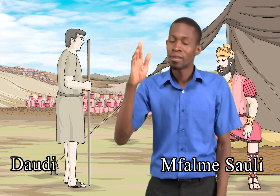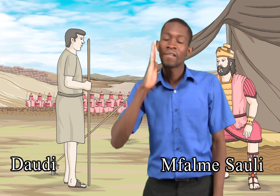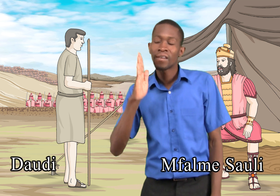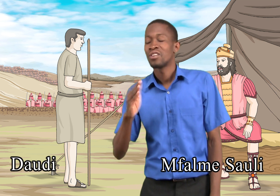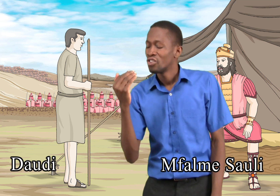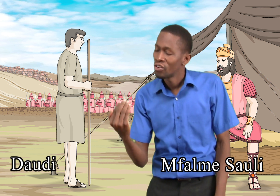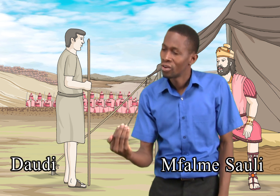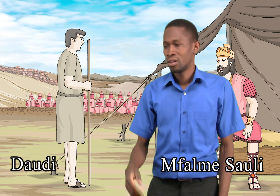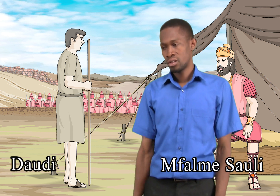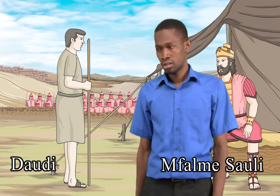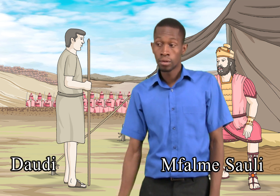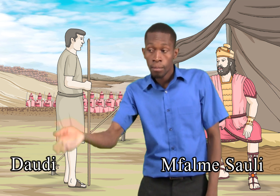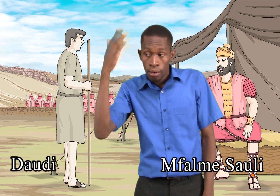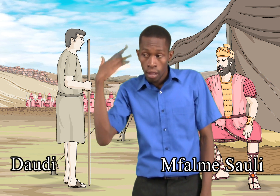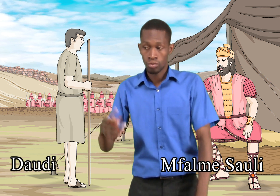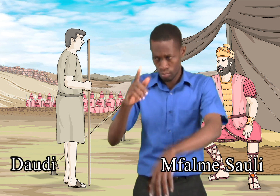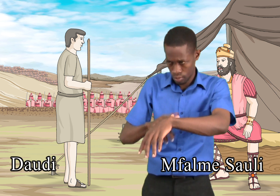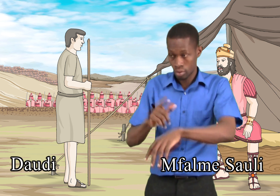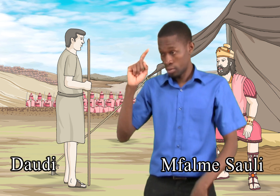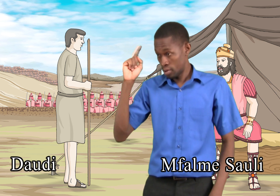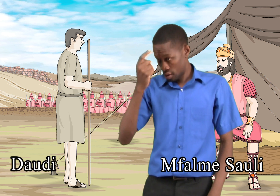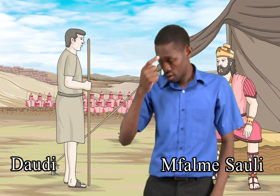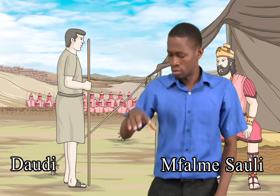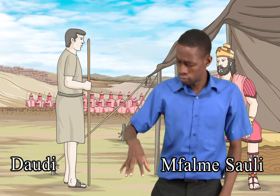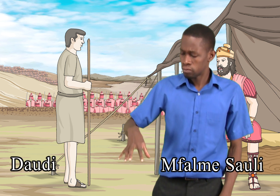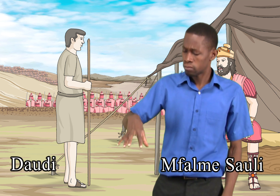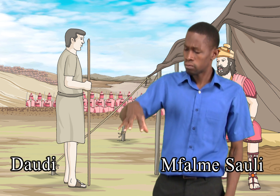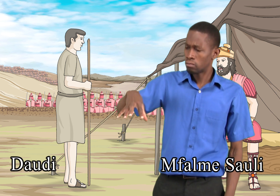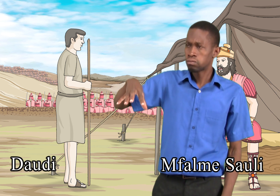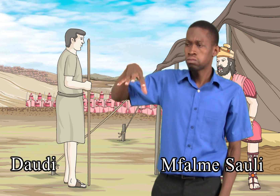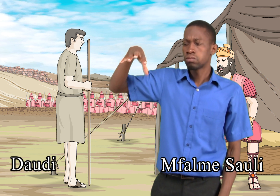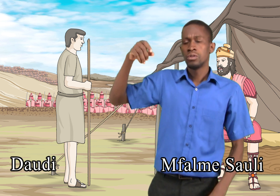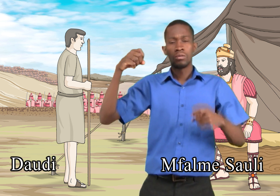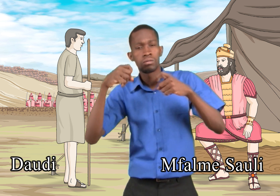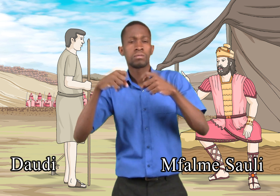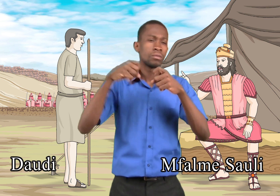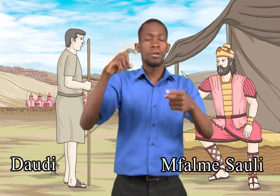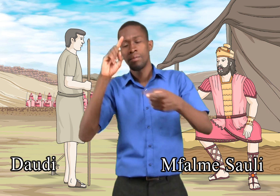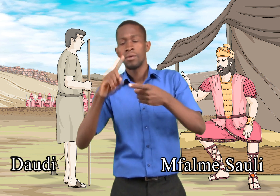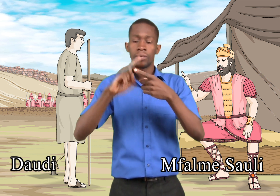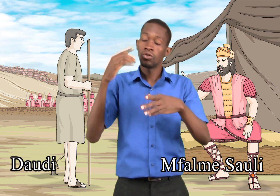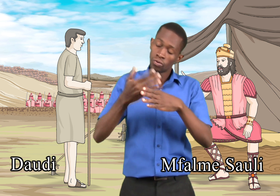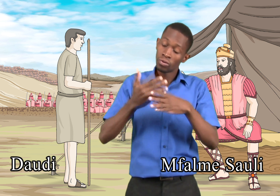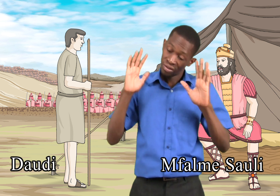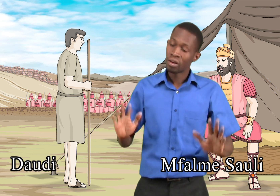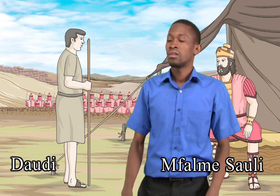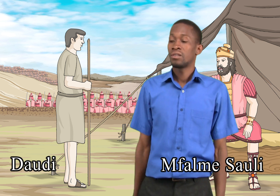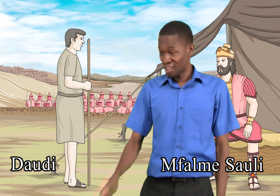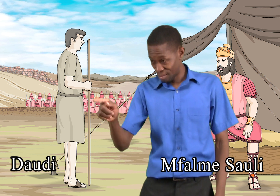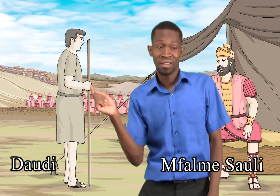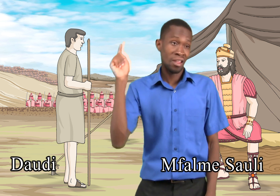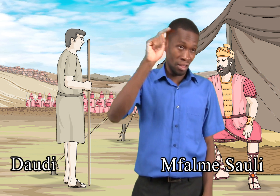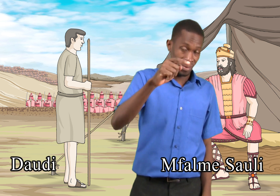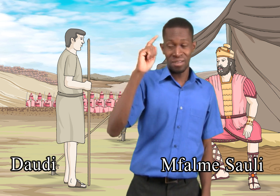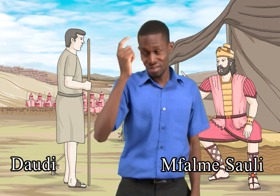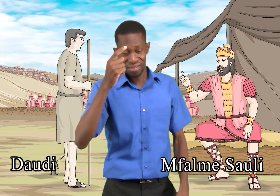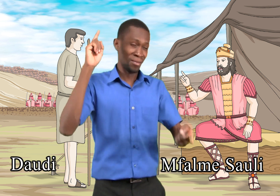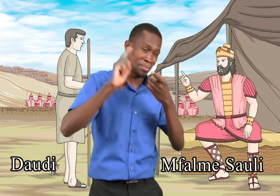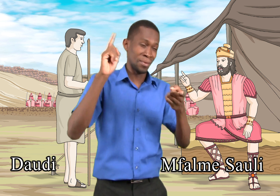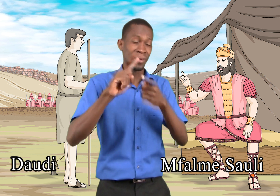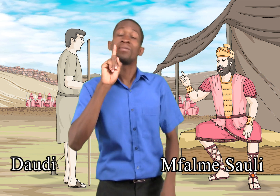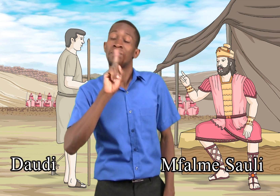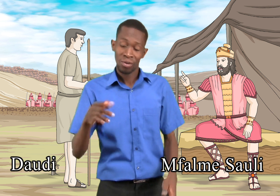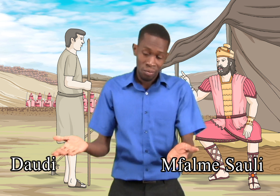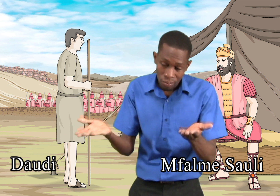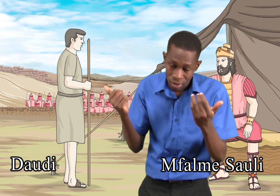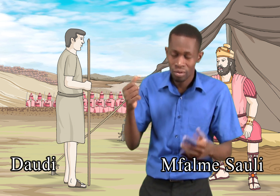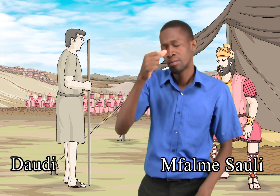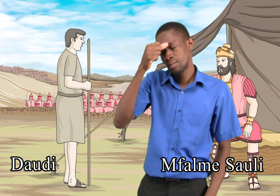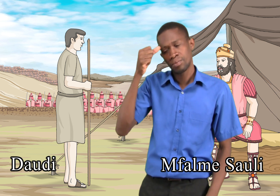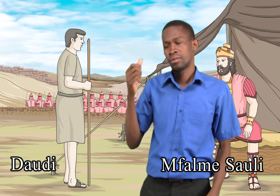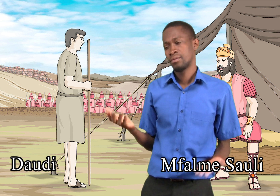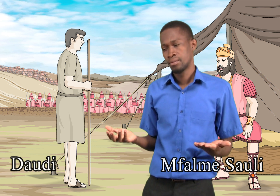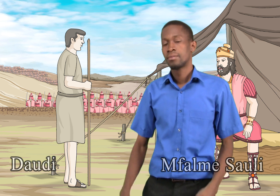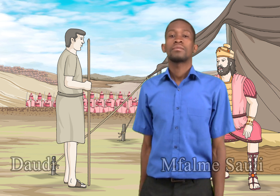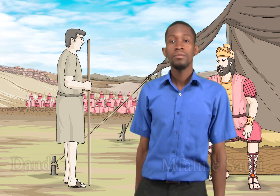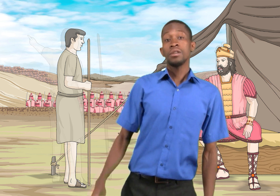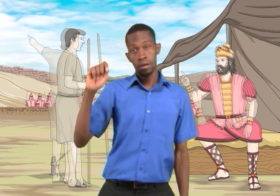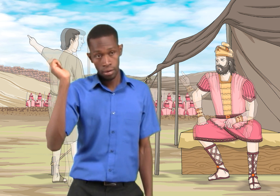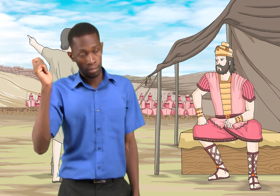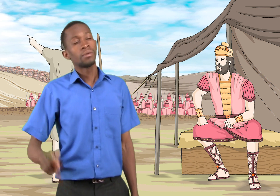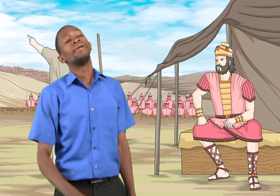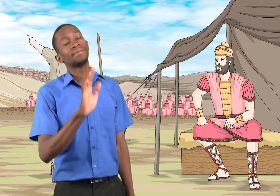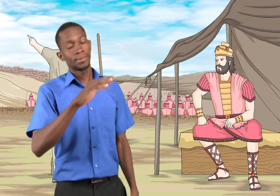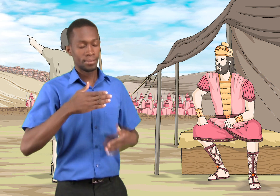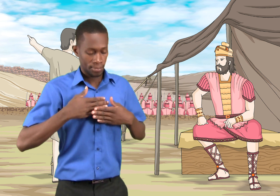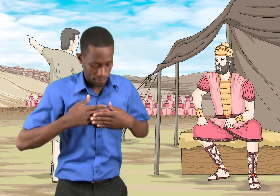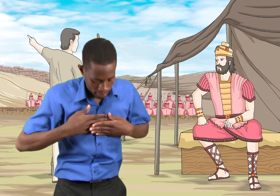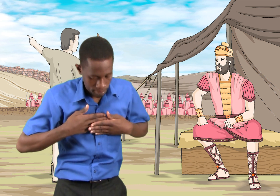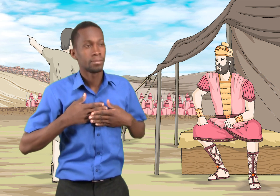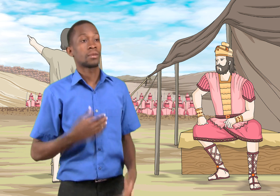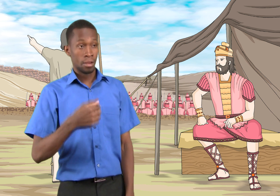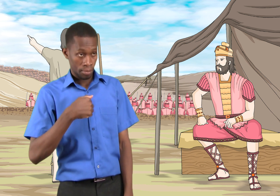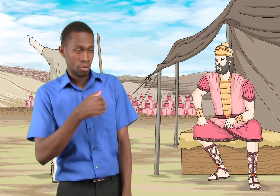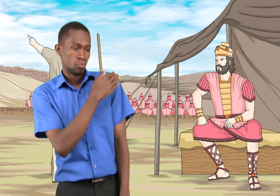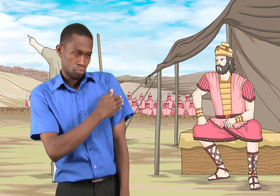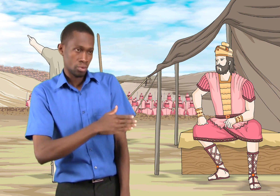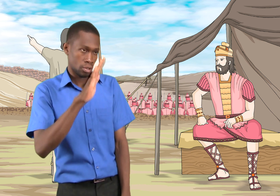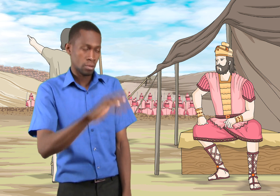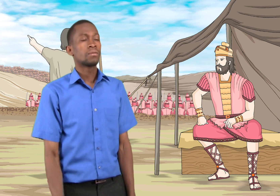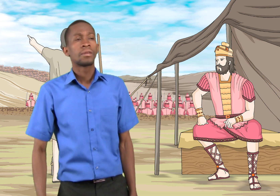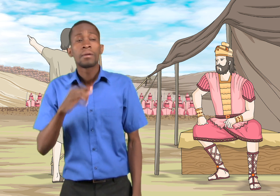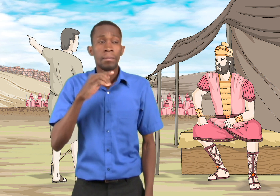But Saul replied, “You cannot go out against this Philistine to fight him.